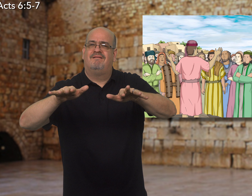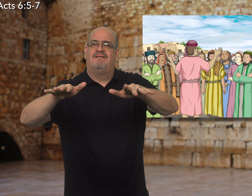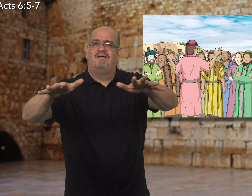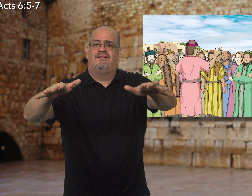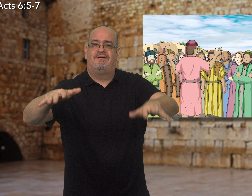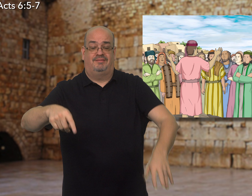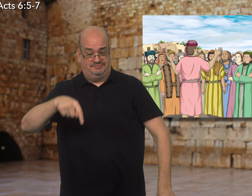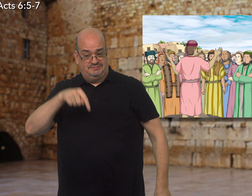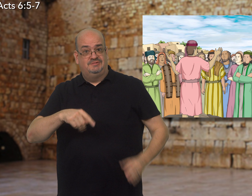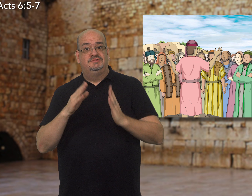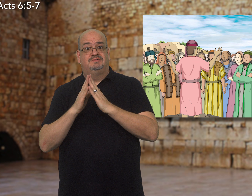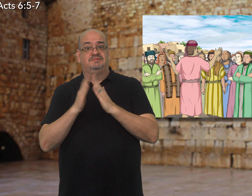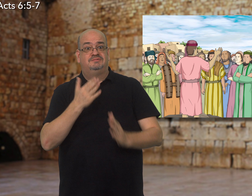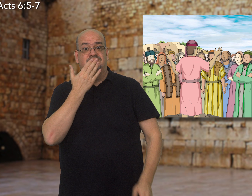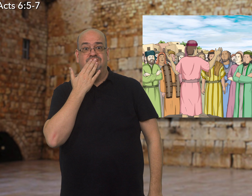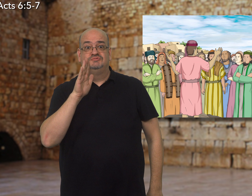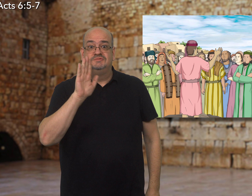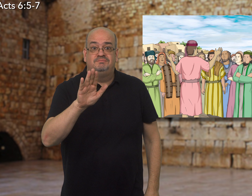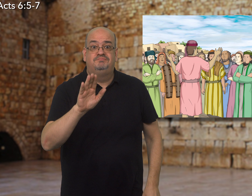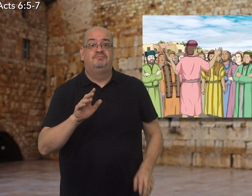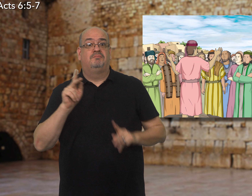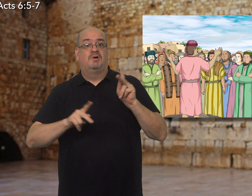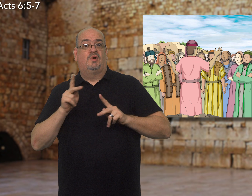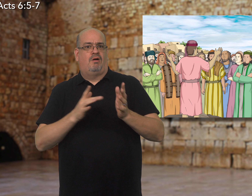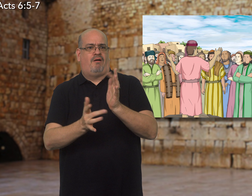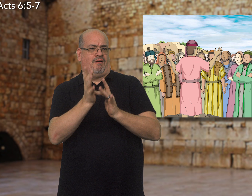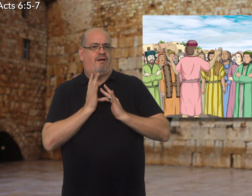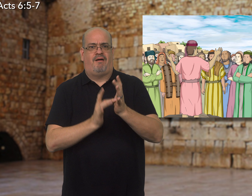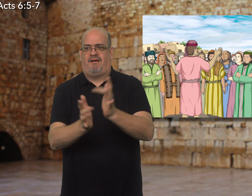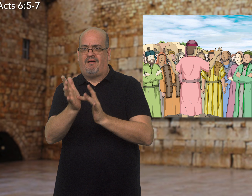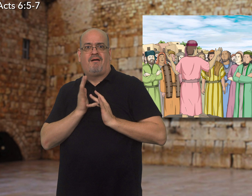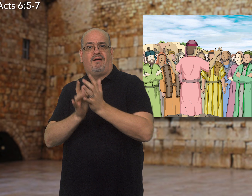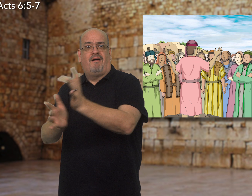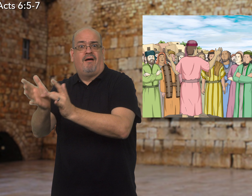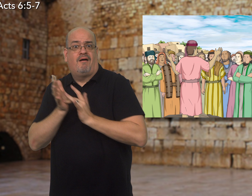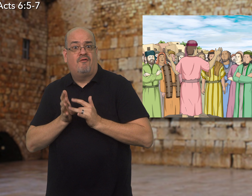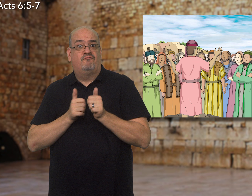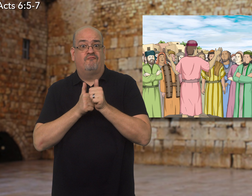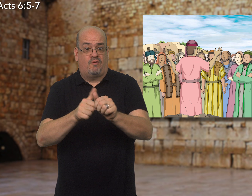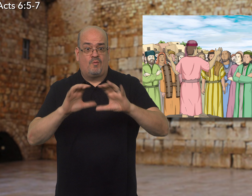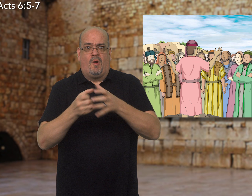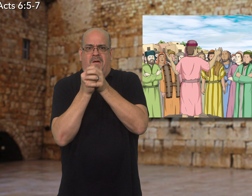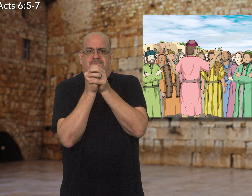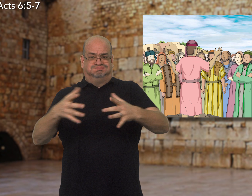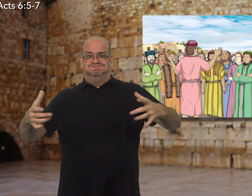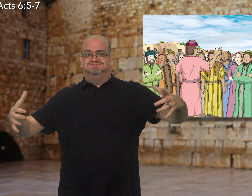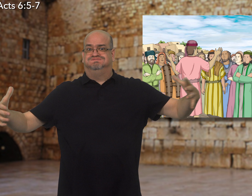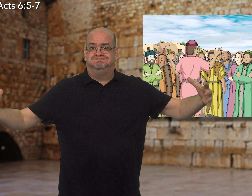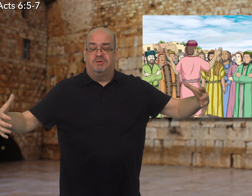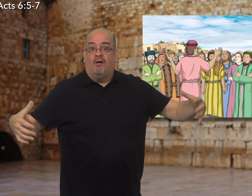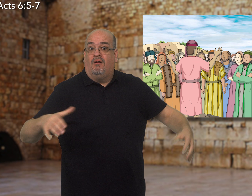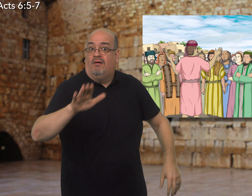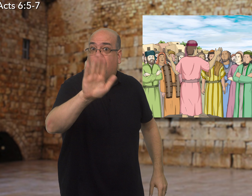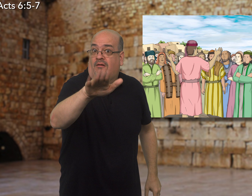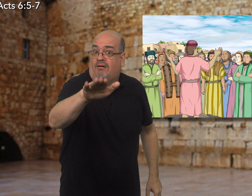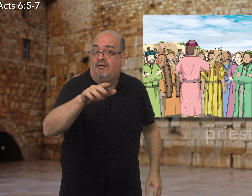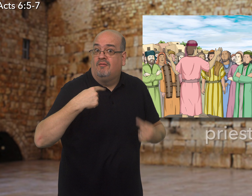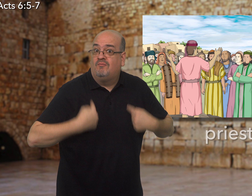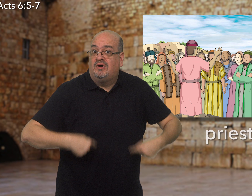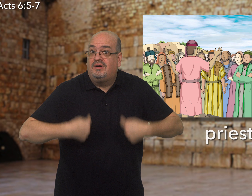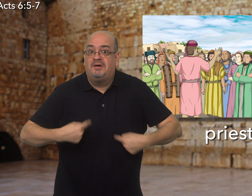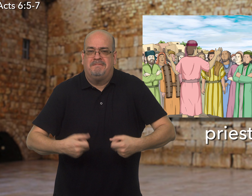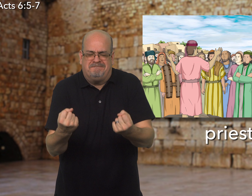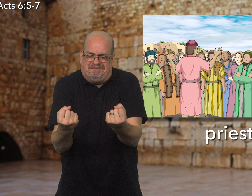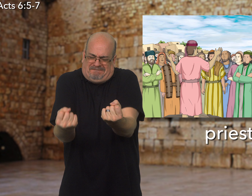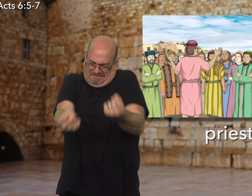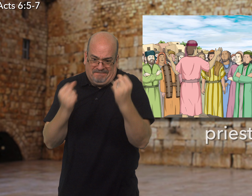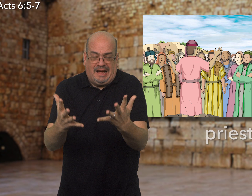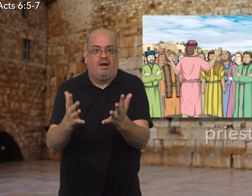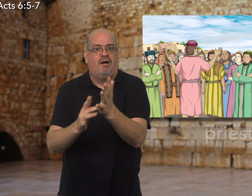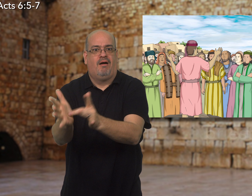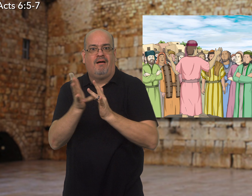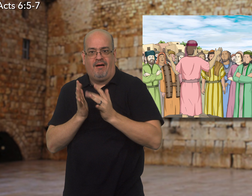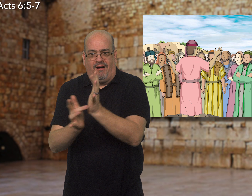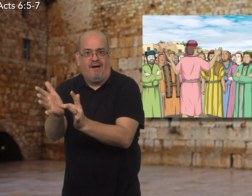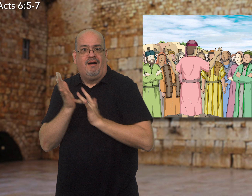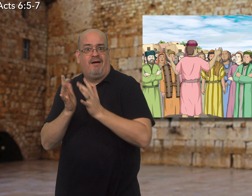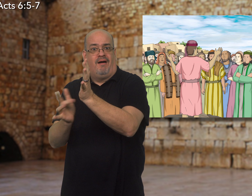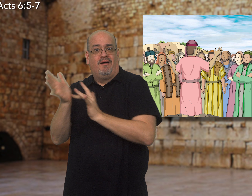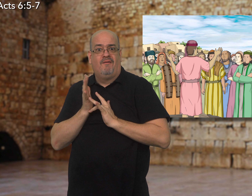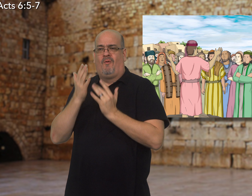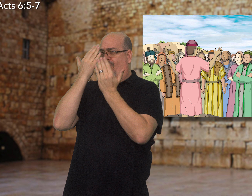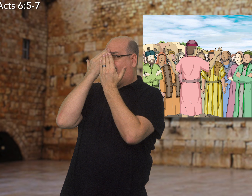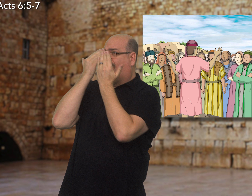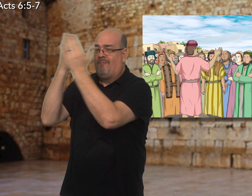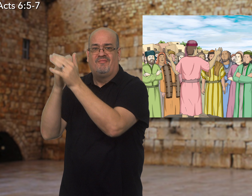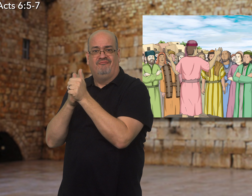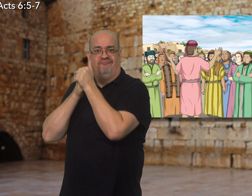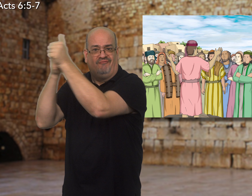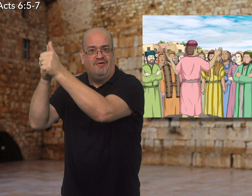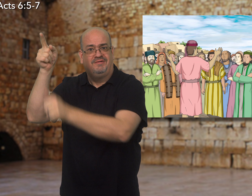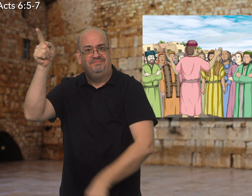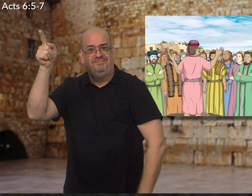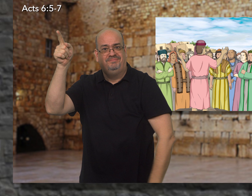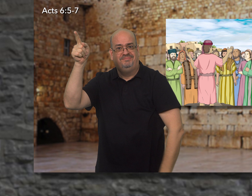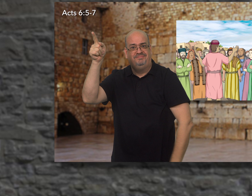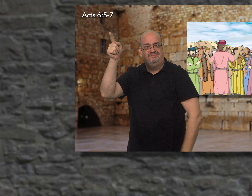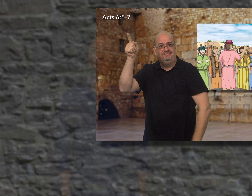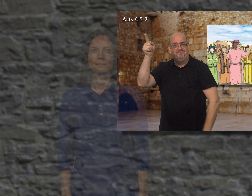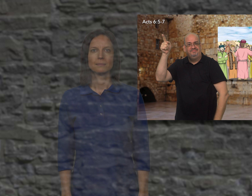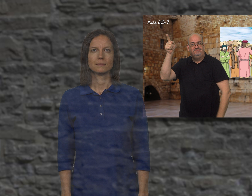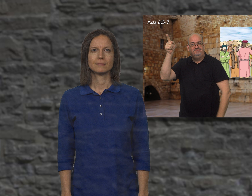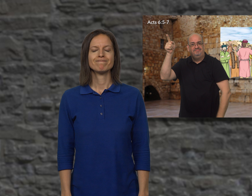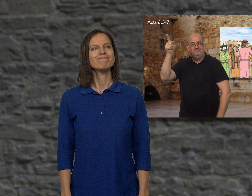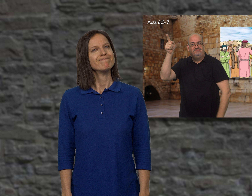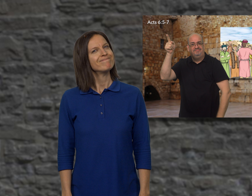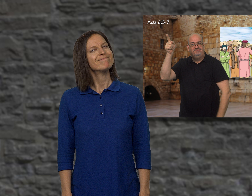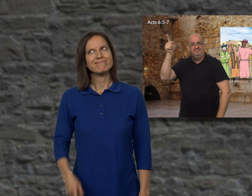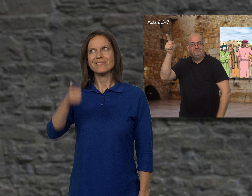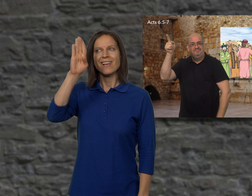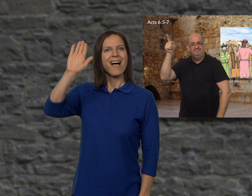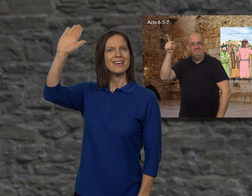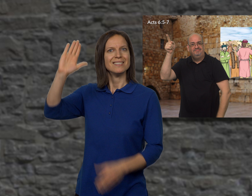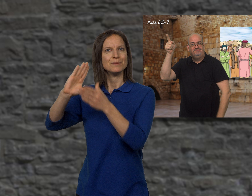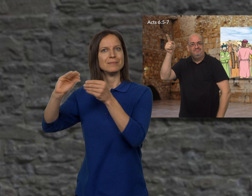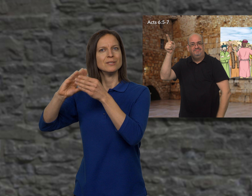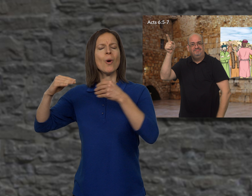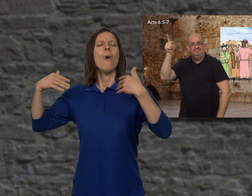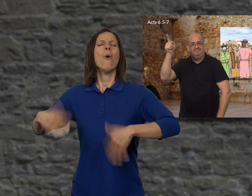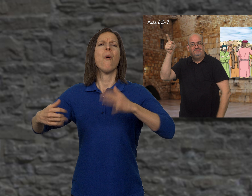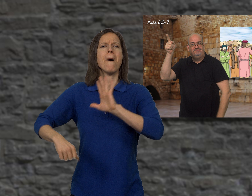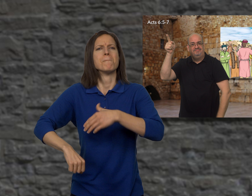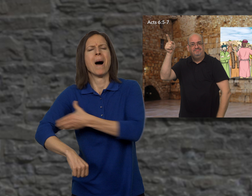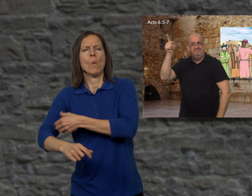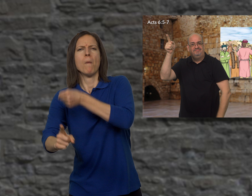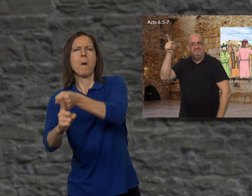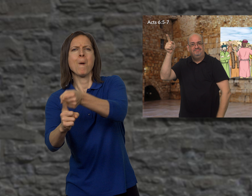The number of disciples in Jerusalem grew rapidly, and a great number of priests became obedient to the faith.